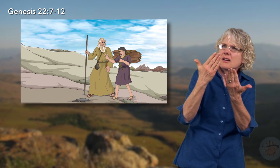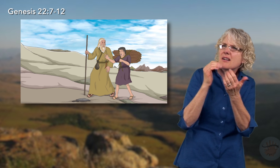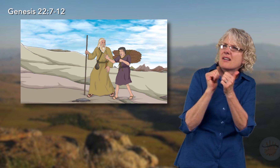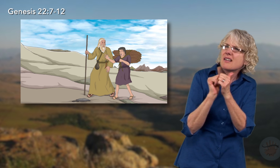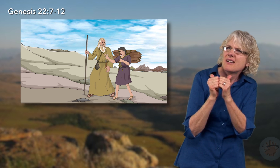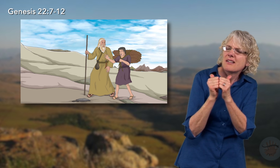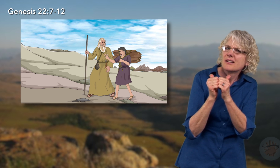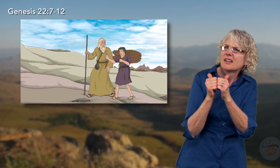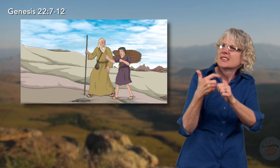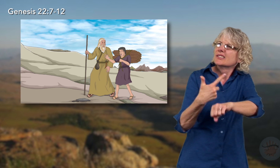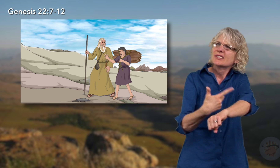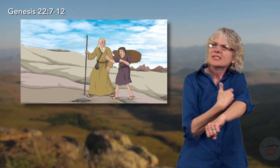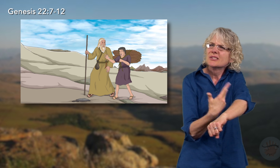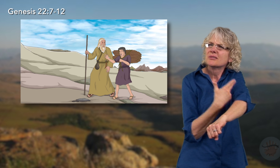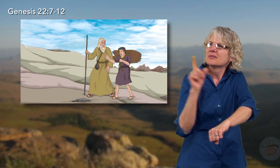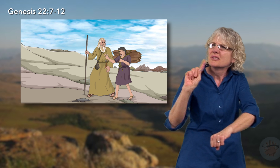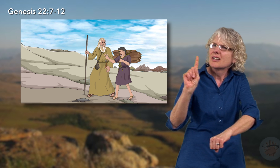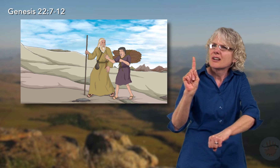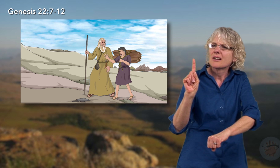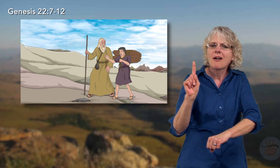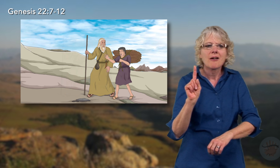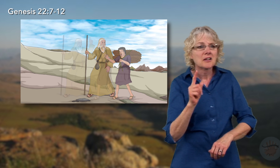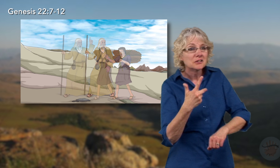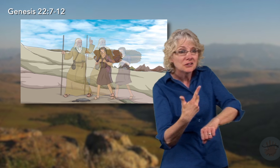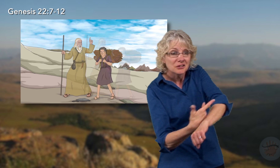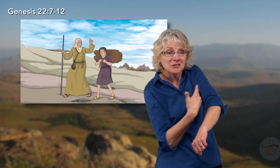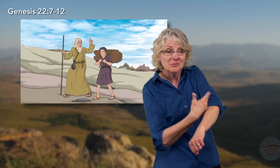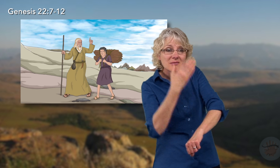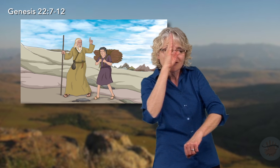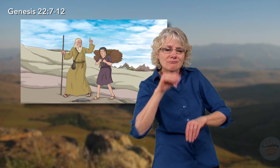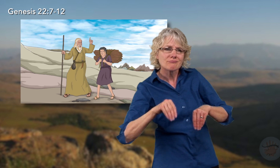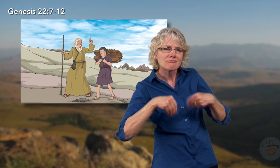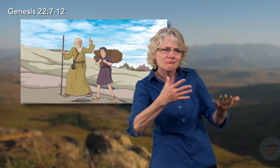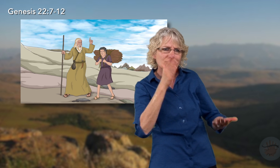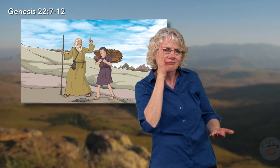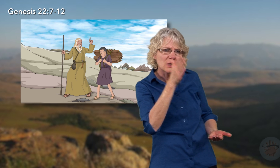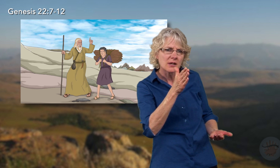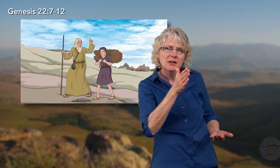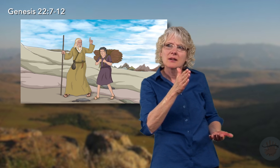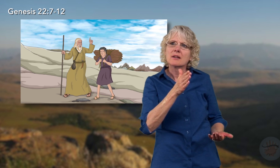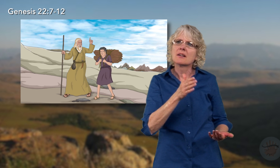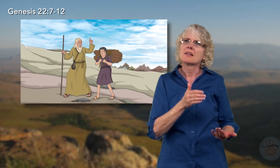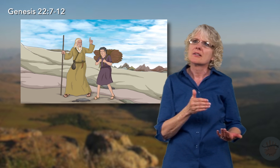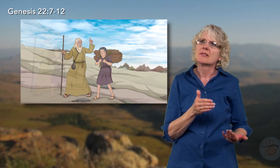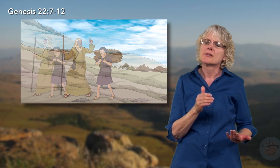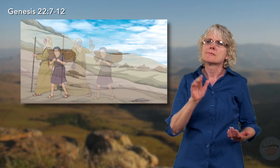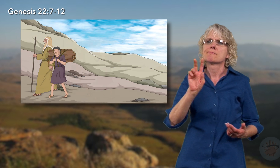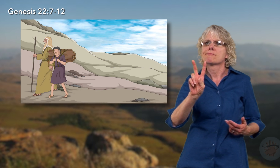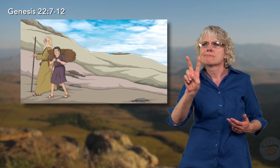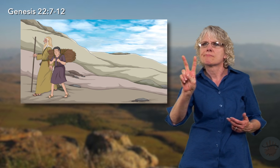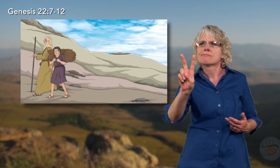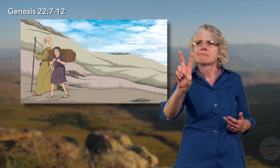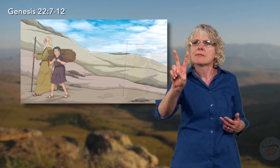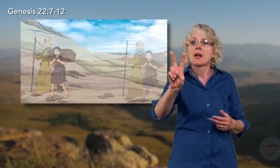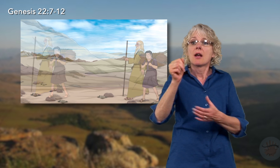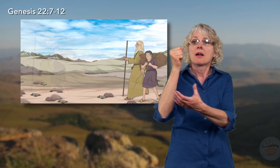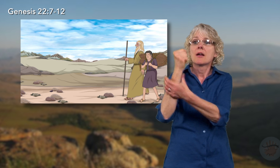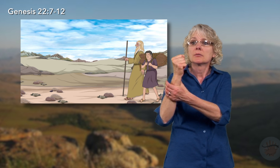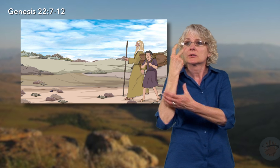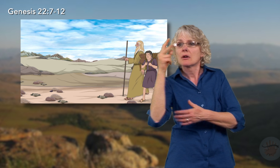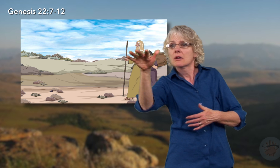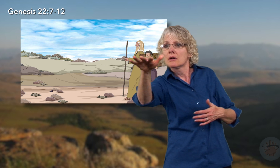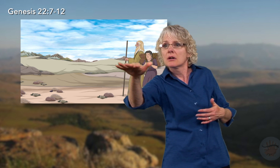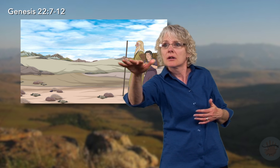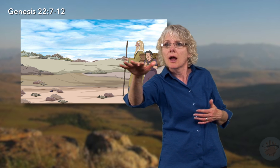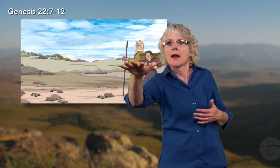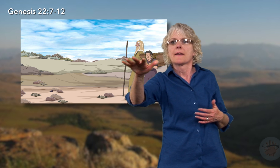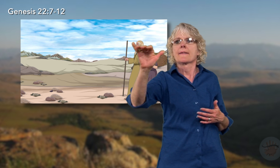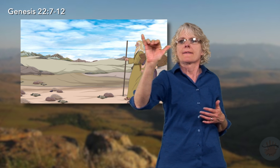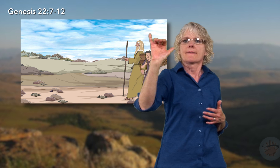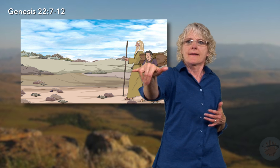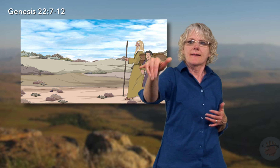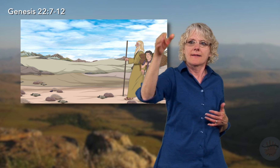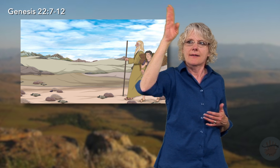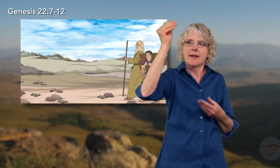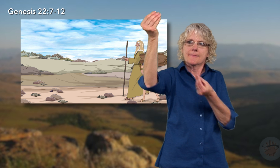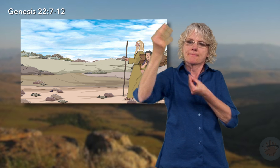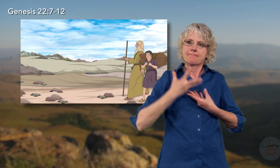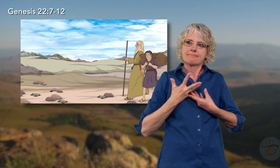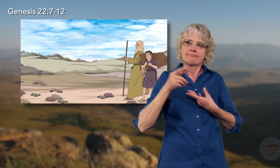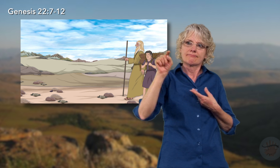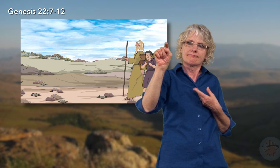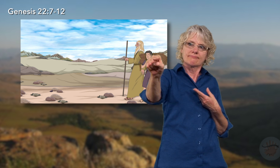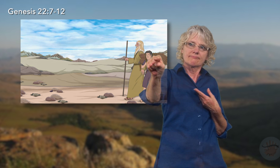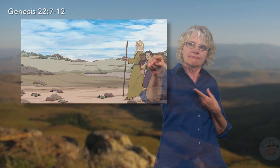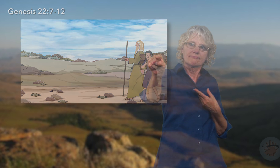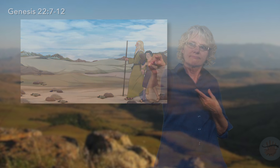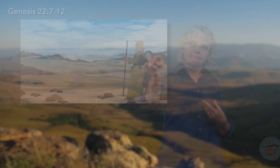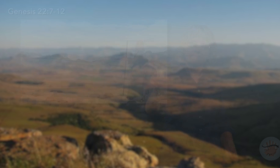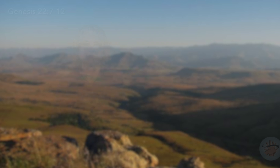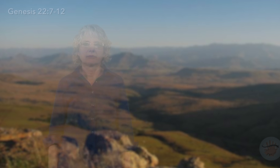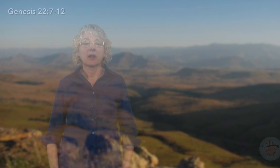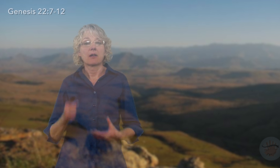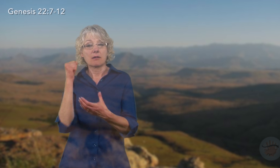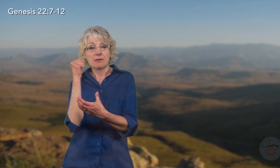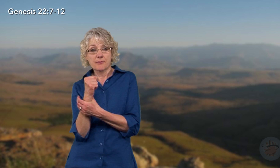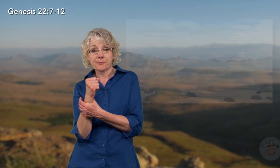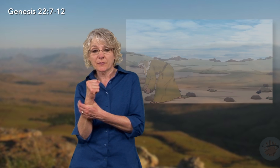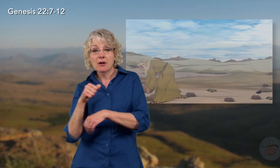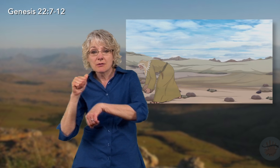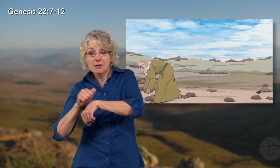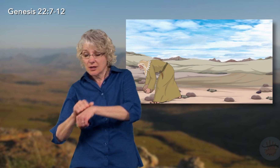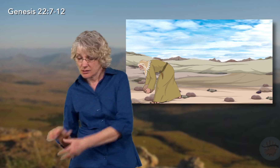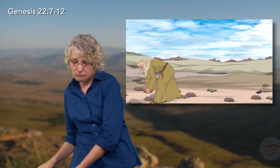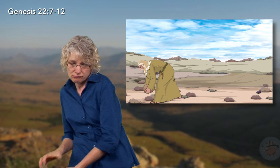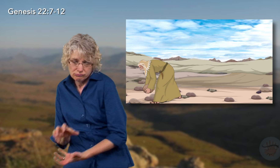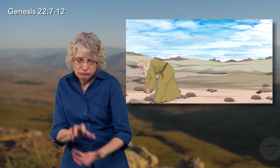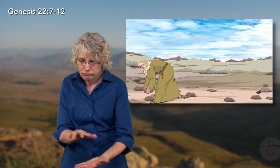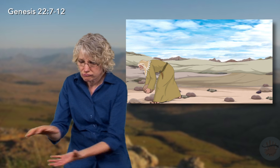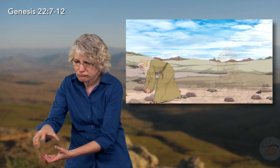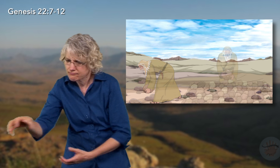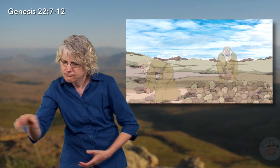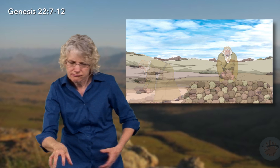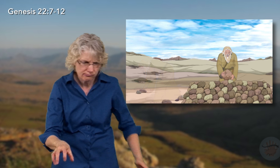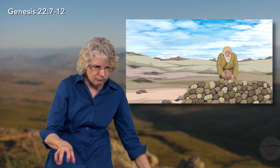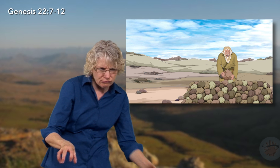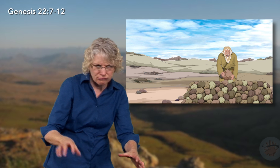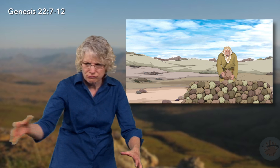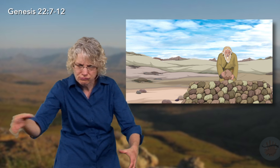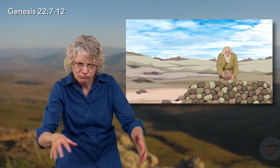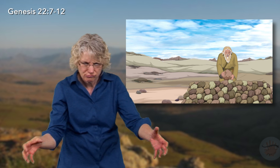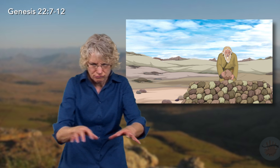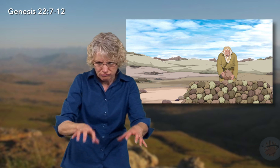Abraham answered, “God Himself will provide the lamb for the burnt offering, my son.” And the two walked on together.